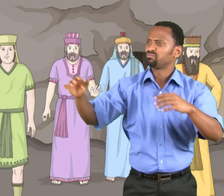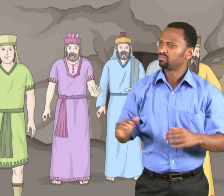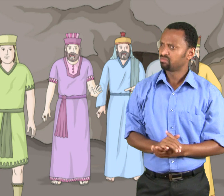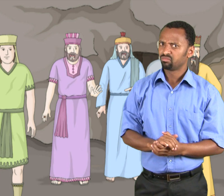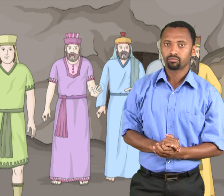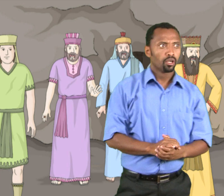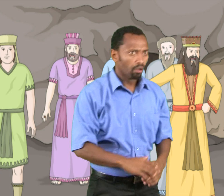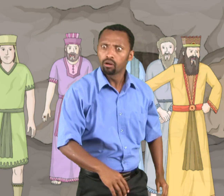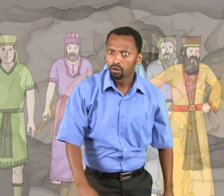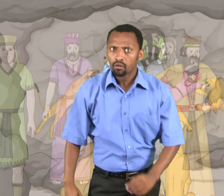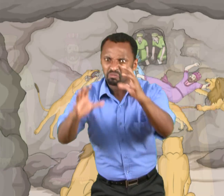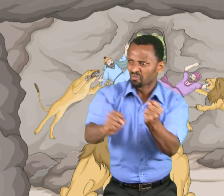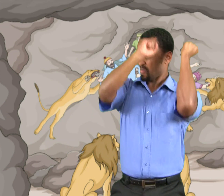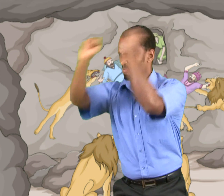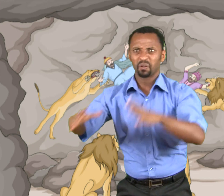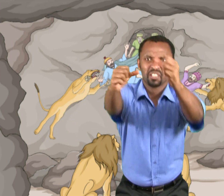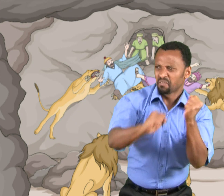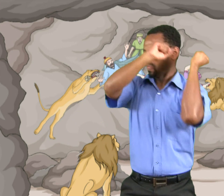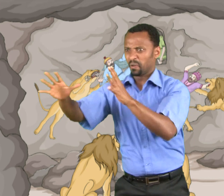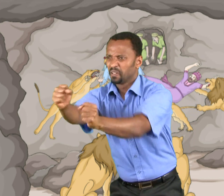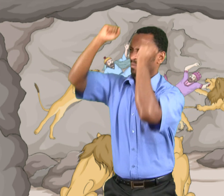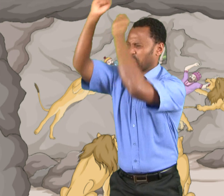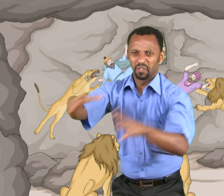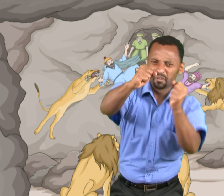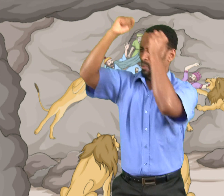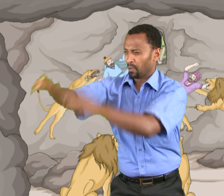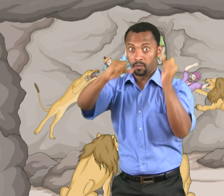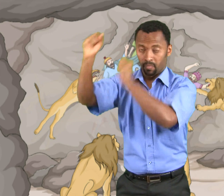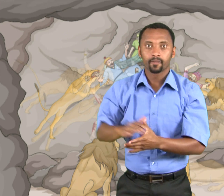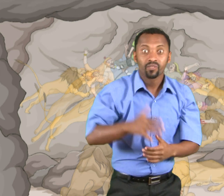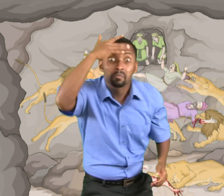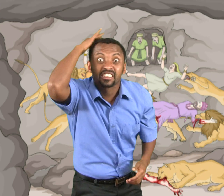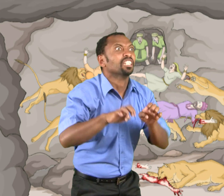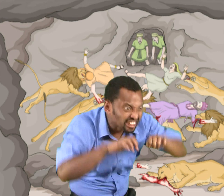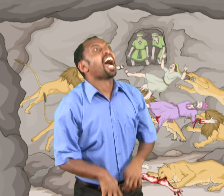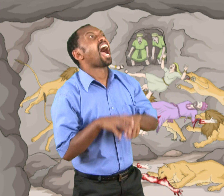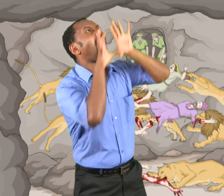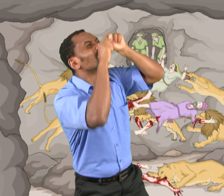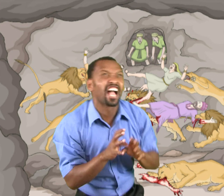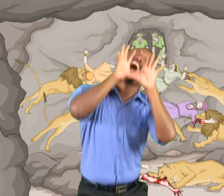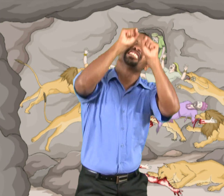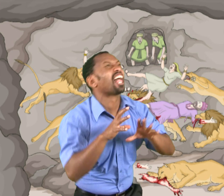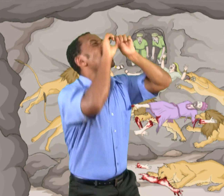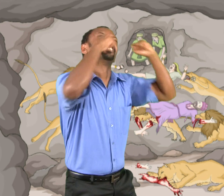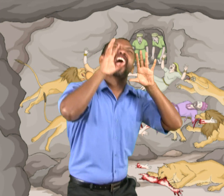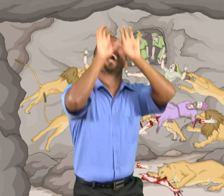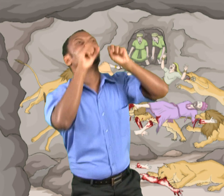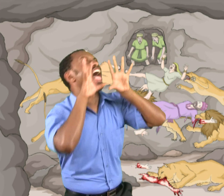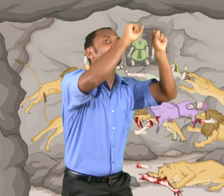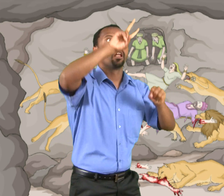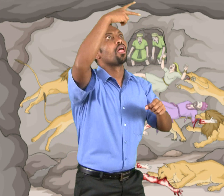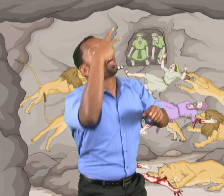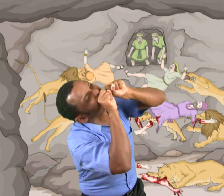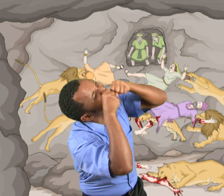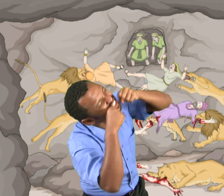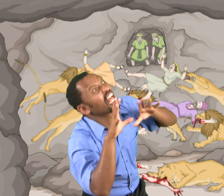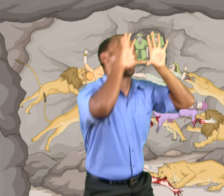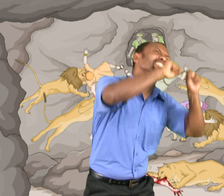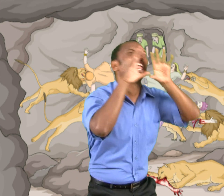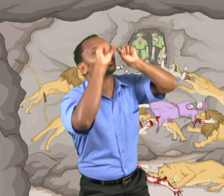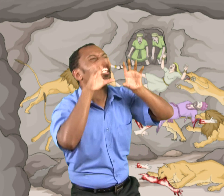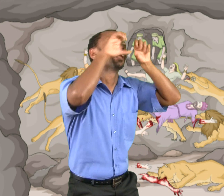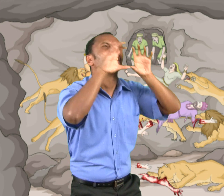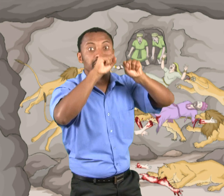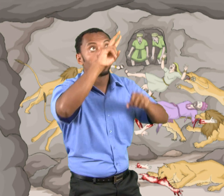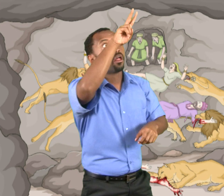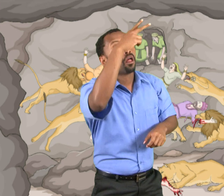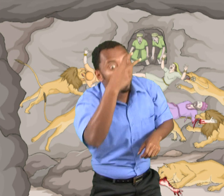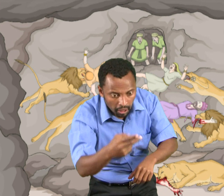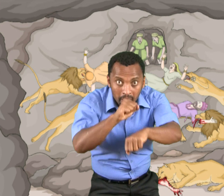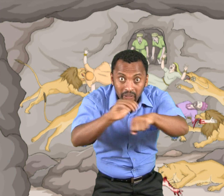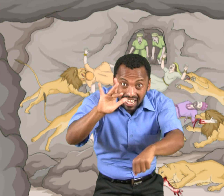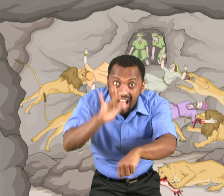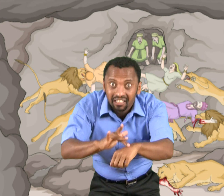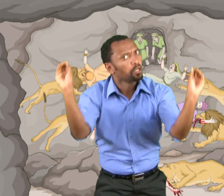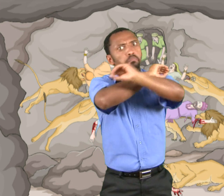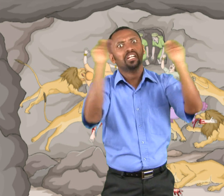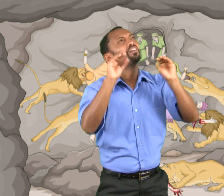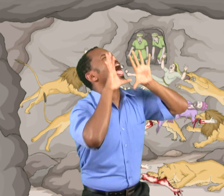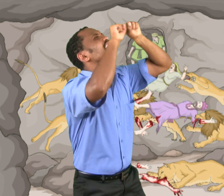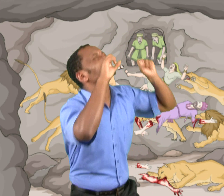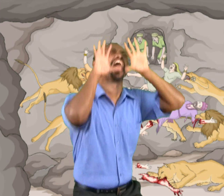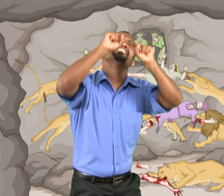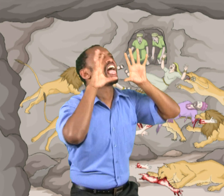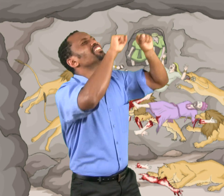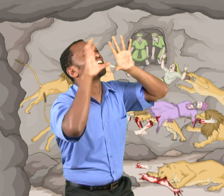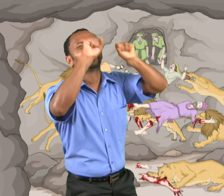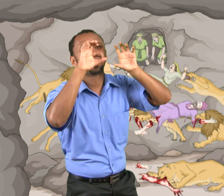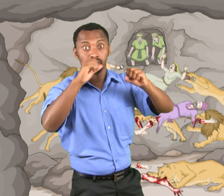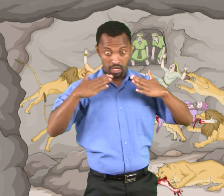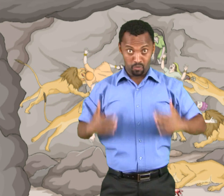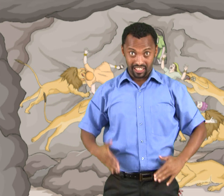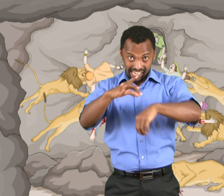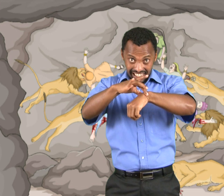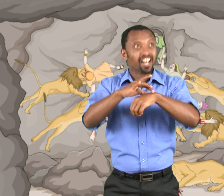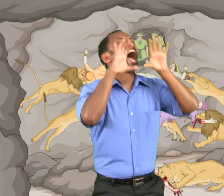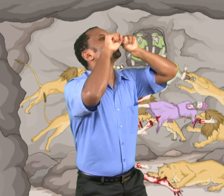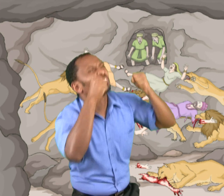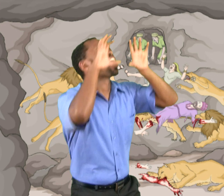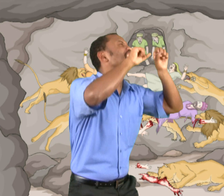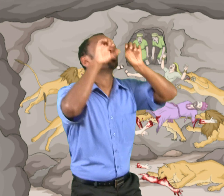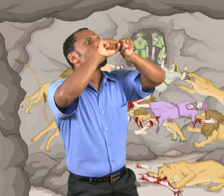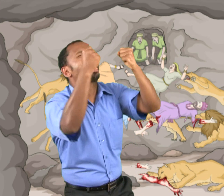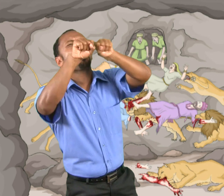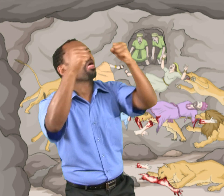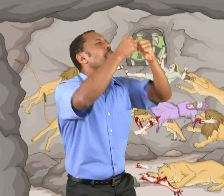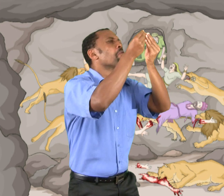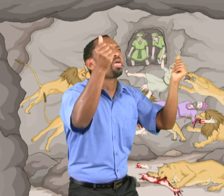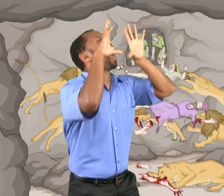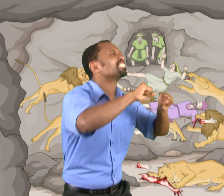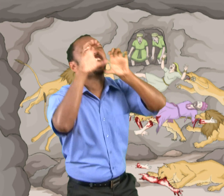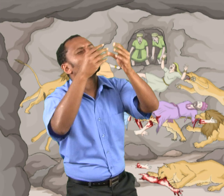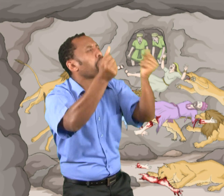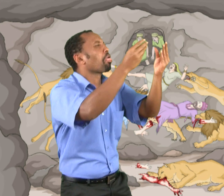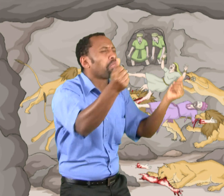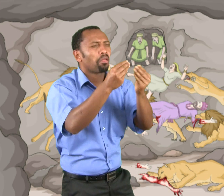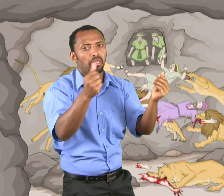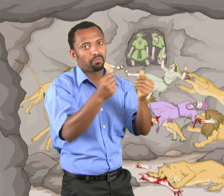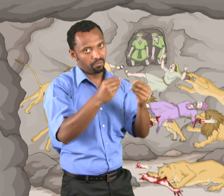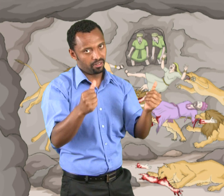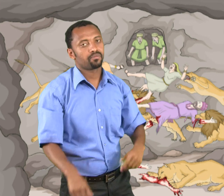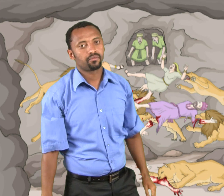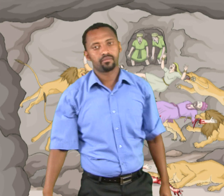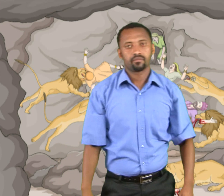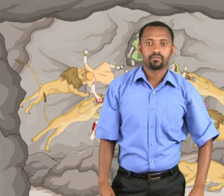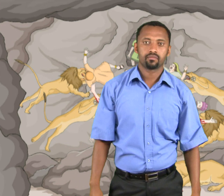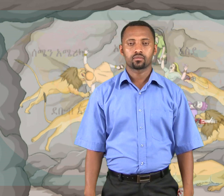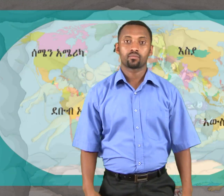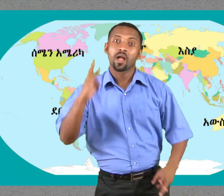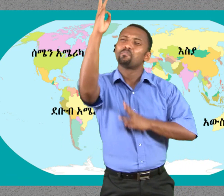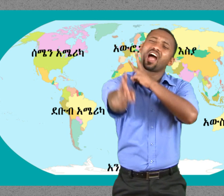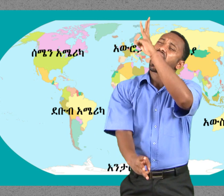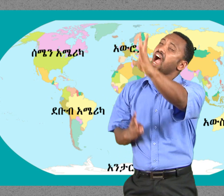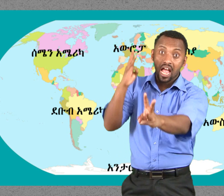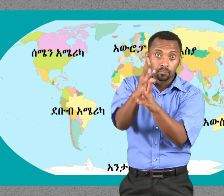And before they had reached the bottom of the den, the lions overpowered them and crushed all their bones.